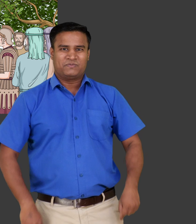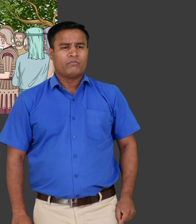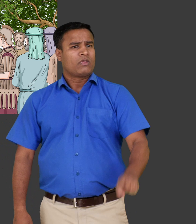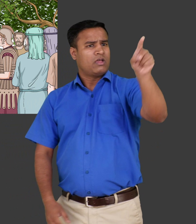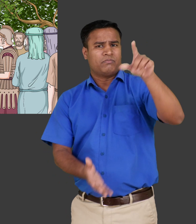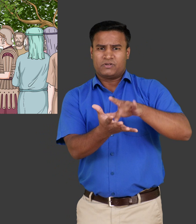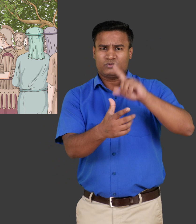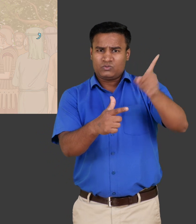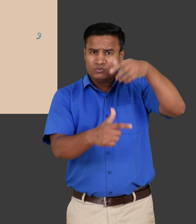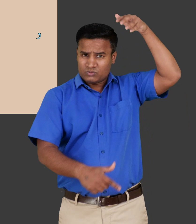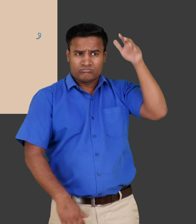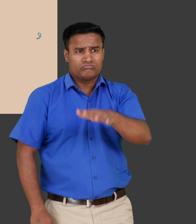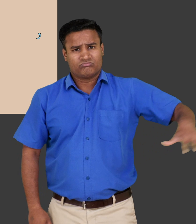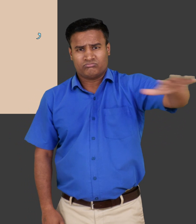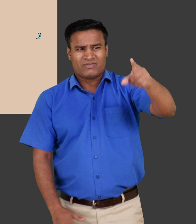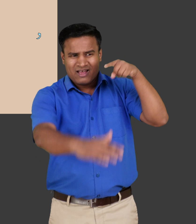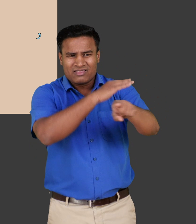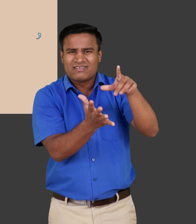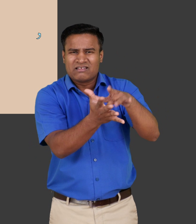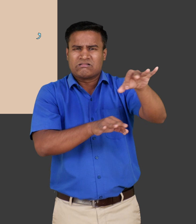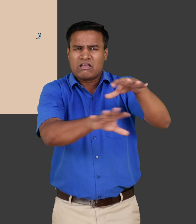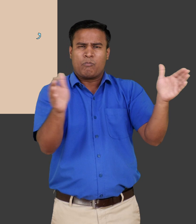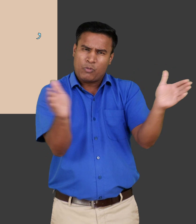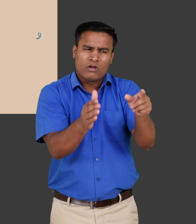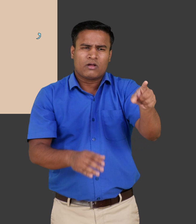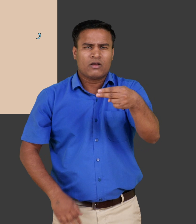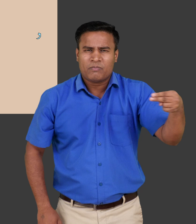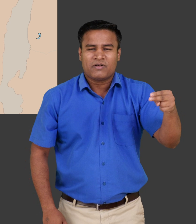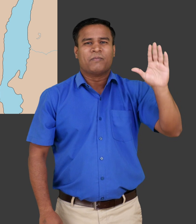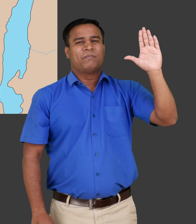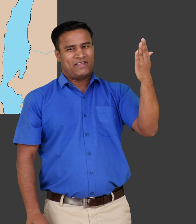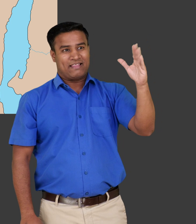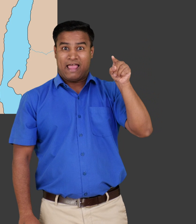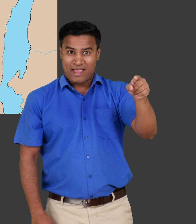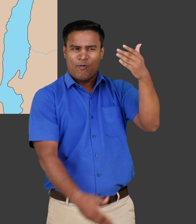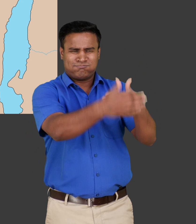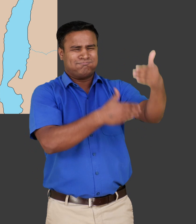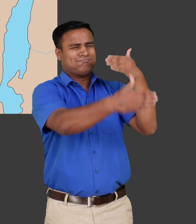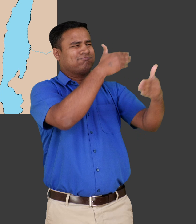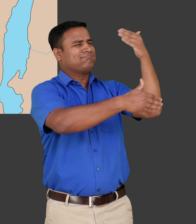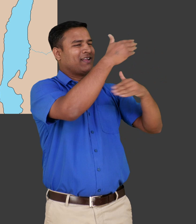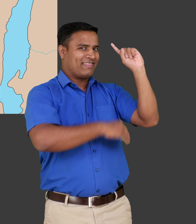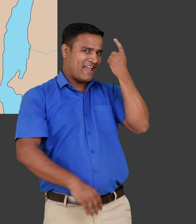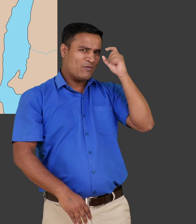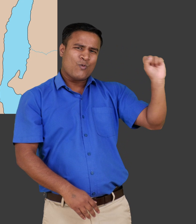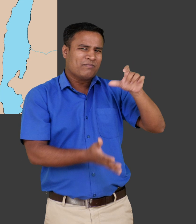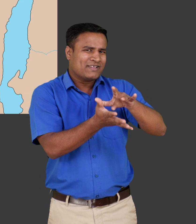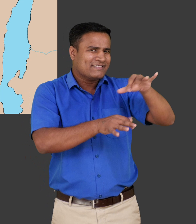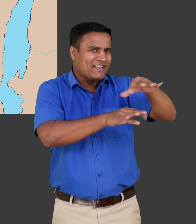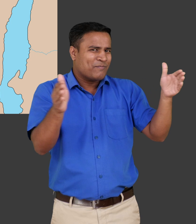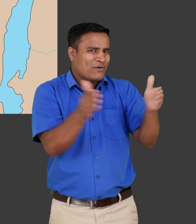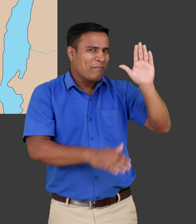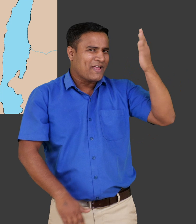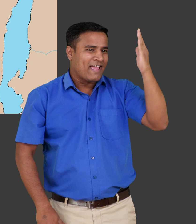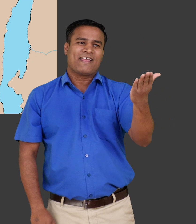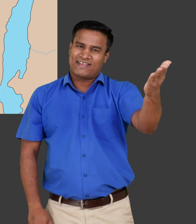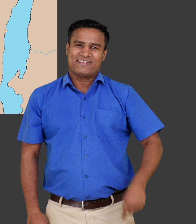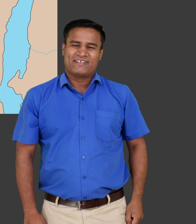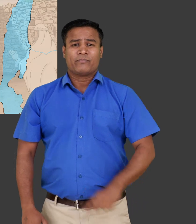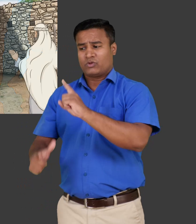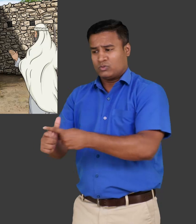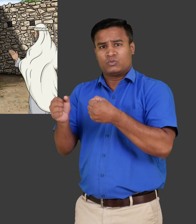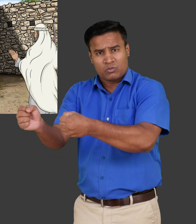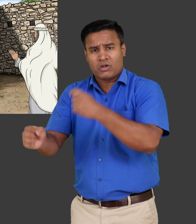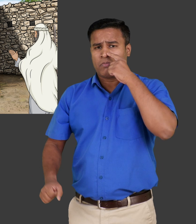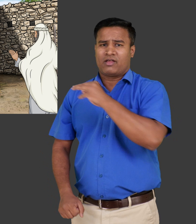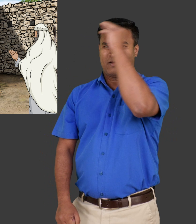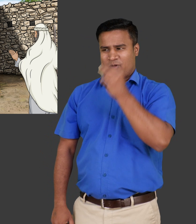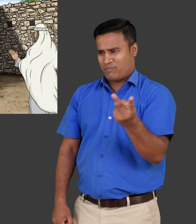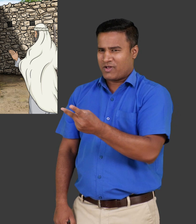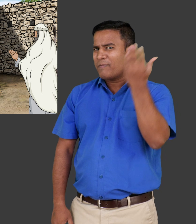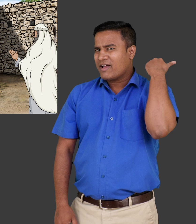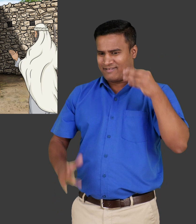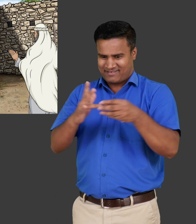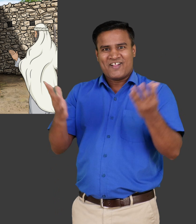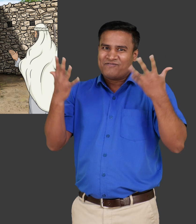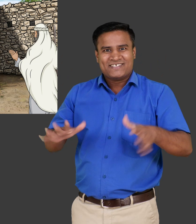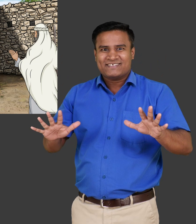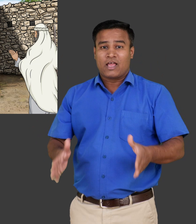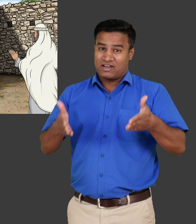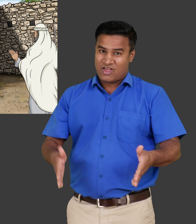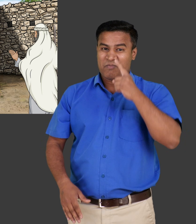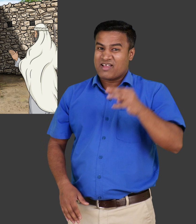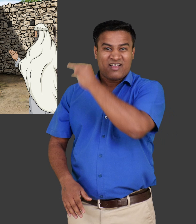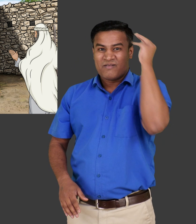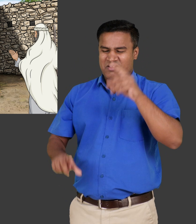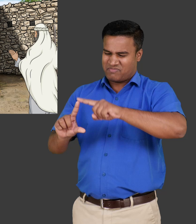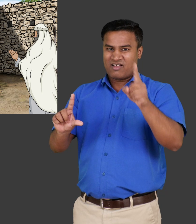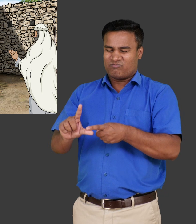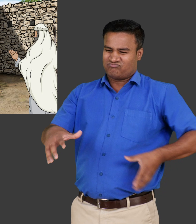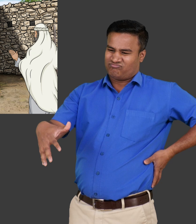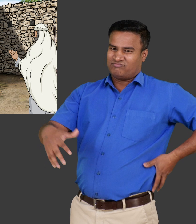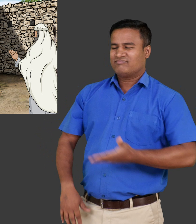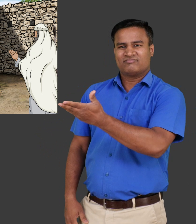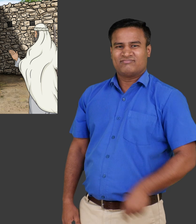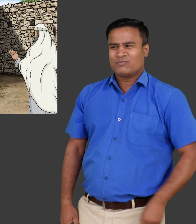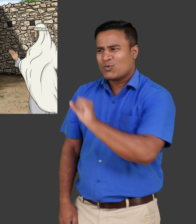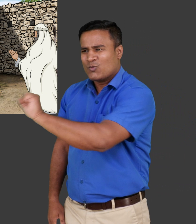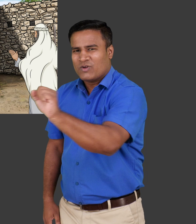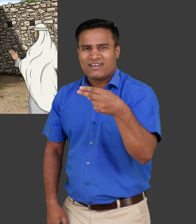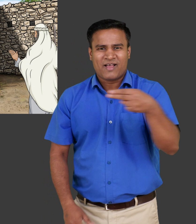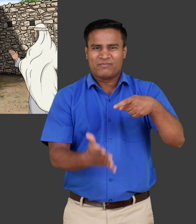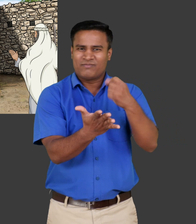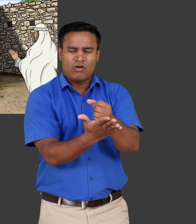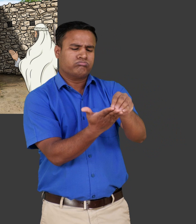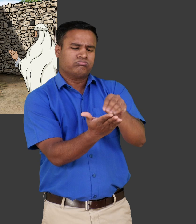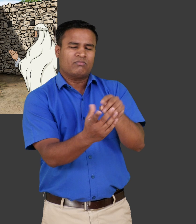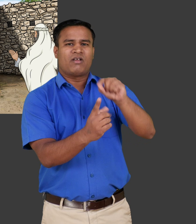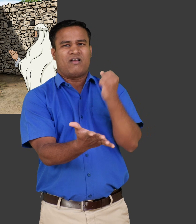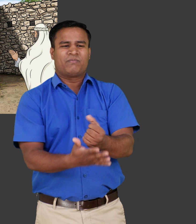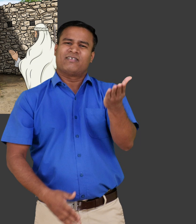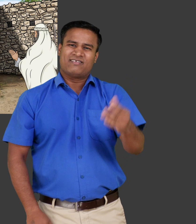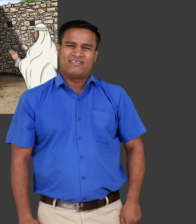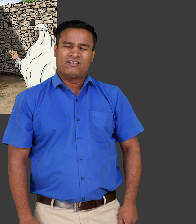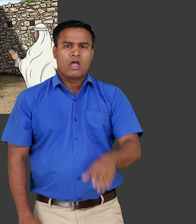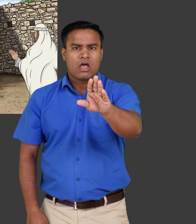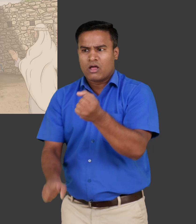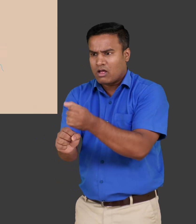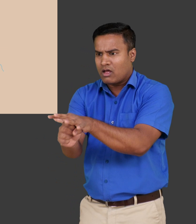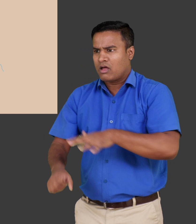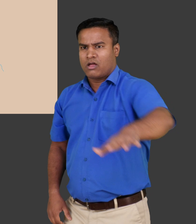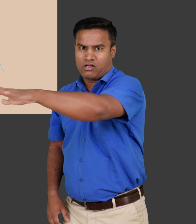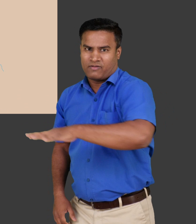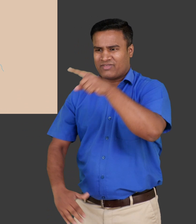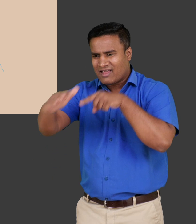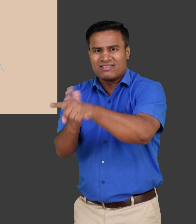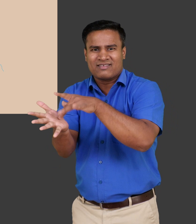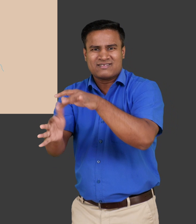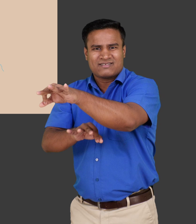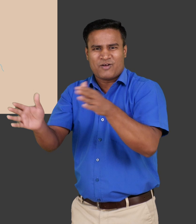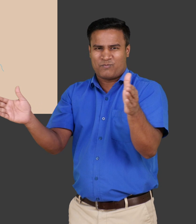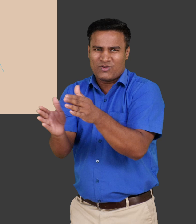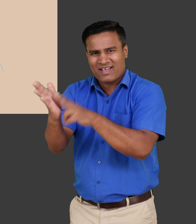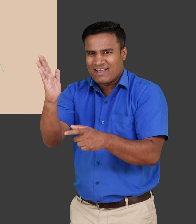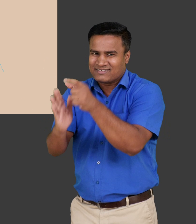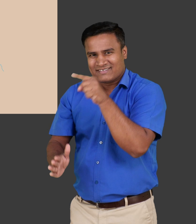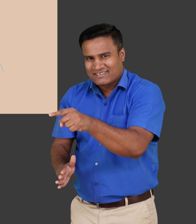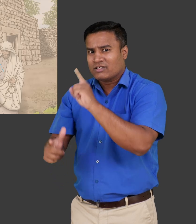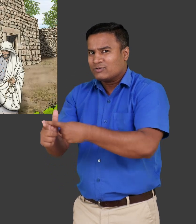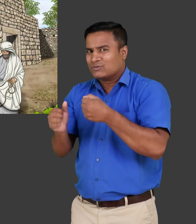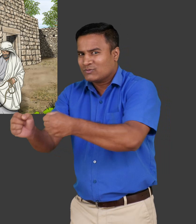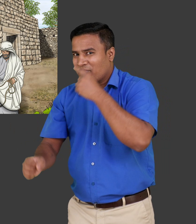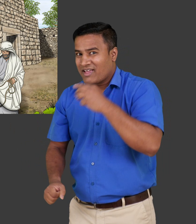So Joseph also went up from Nazareth in Galilee to Judea, to the city of David called Bethlehem, since he was from the house and line of David.